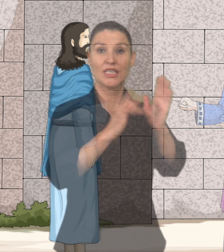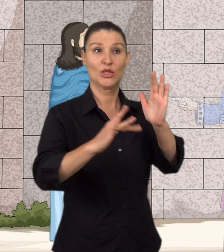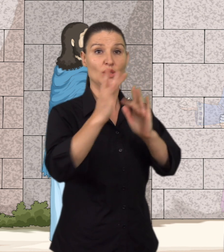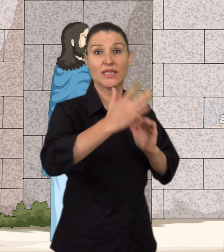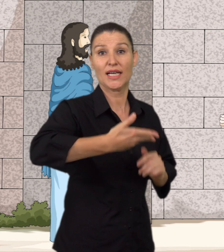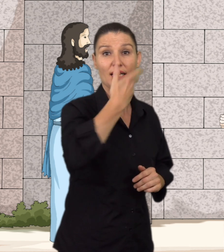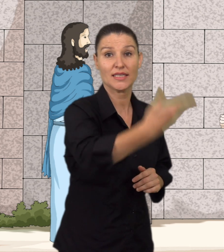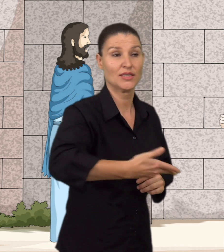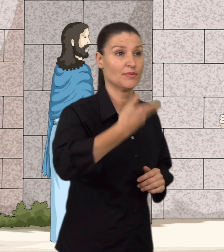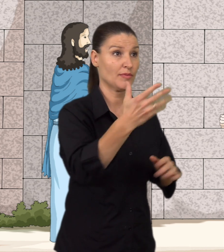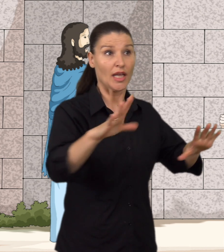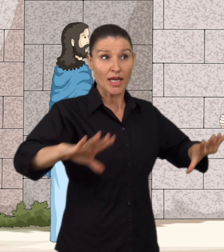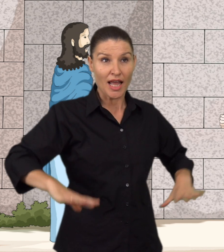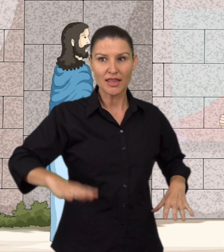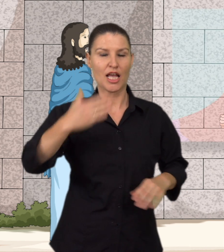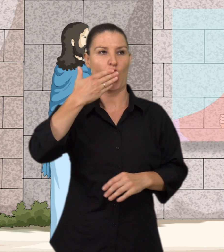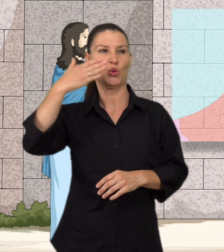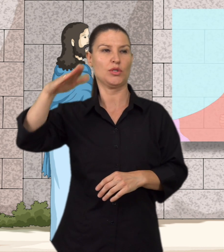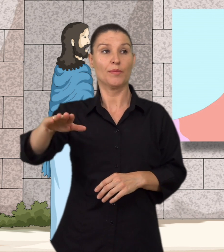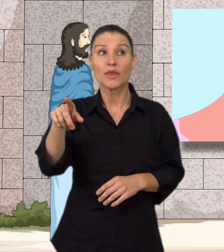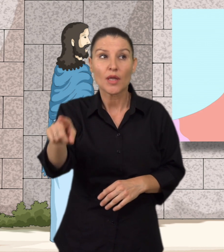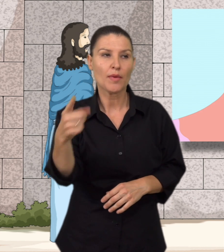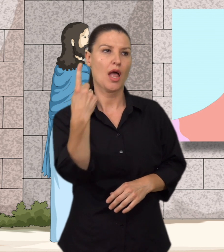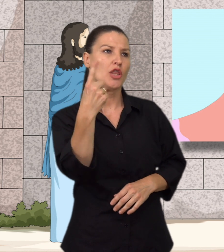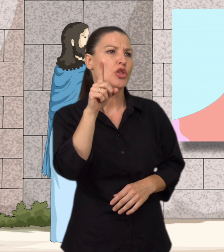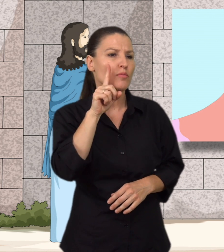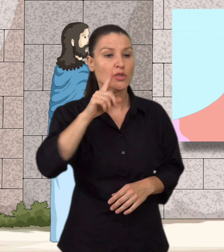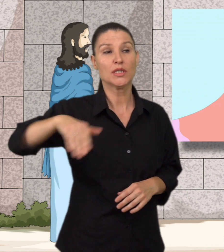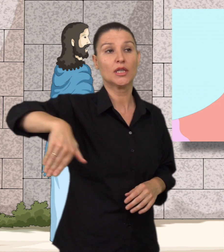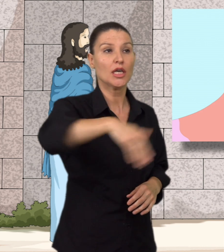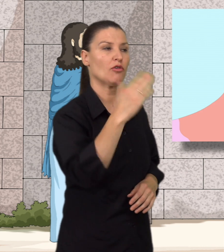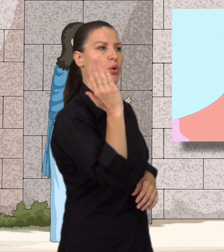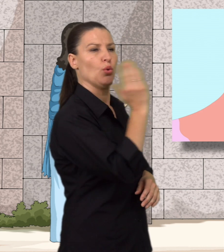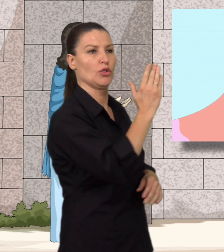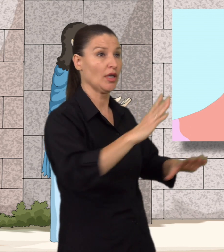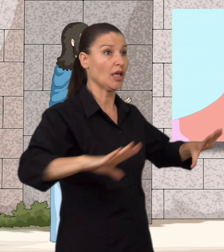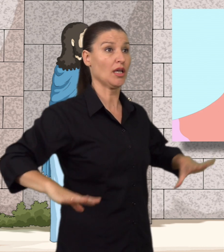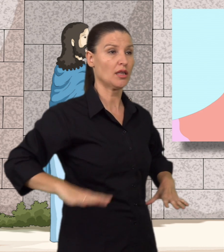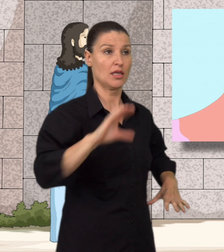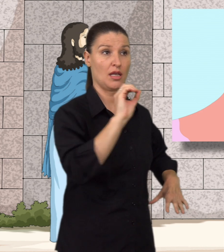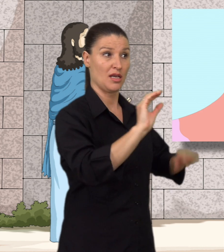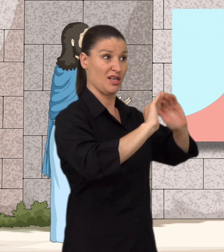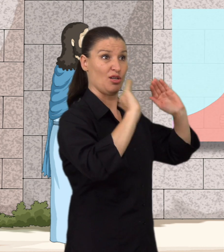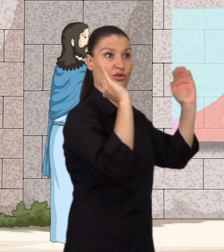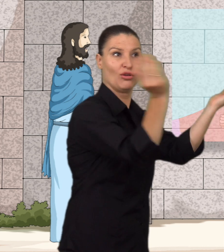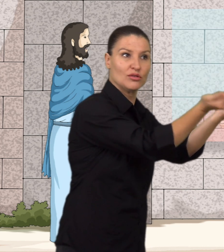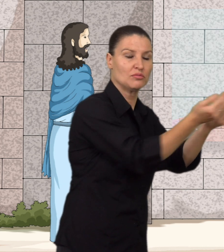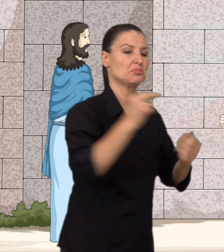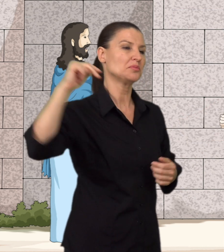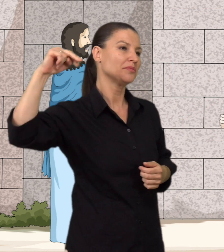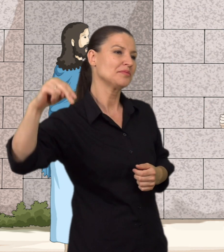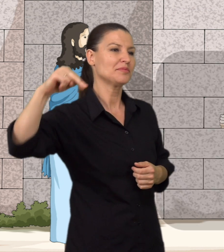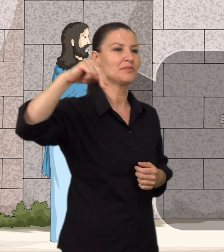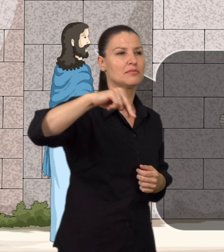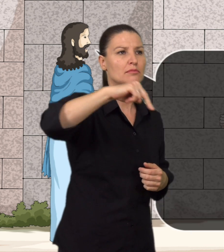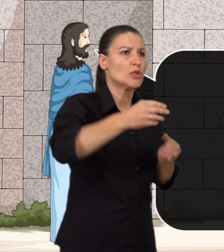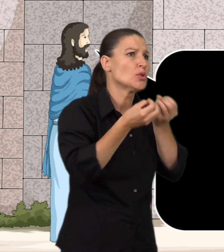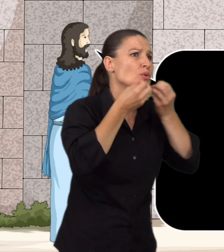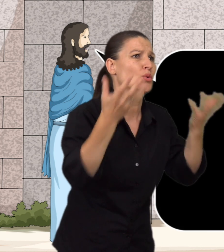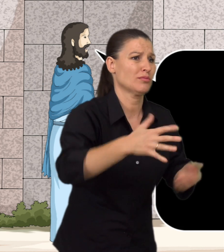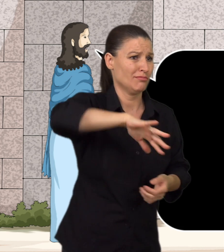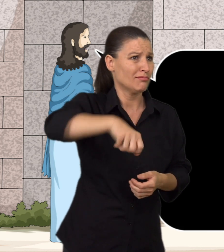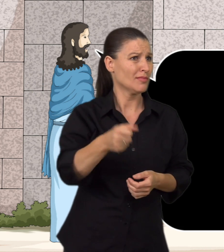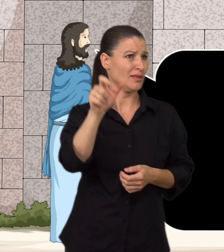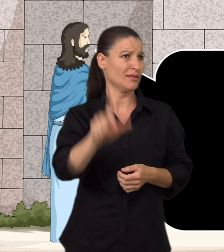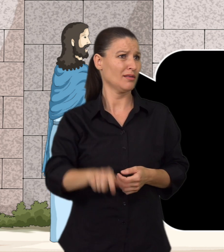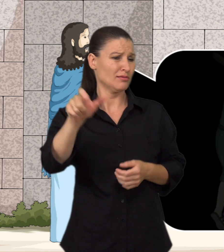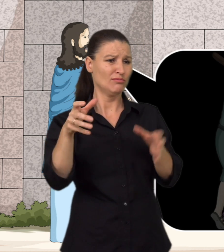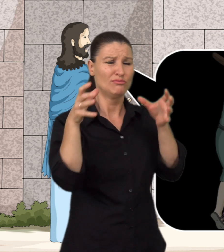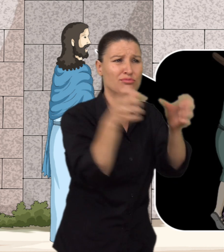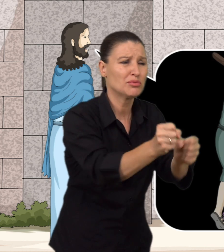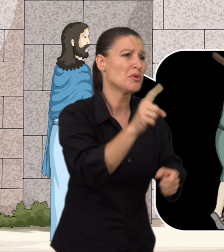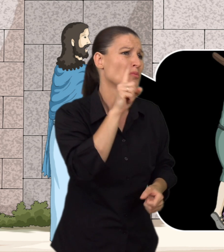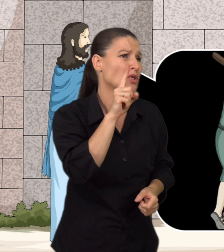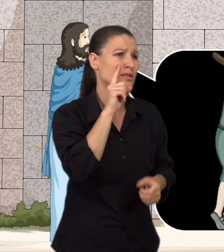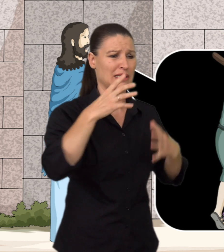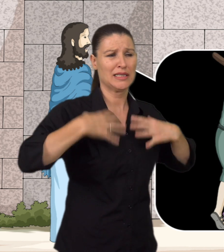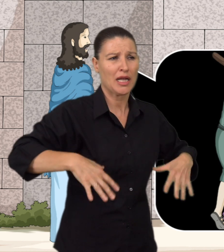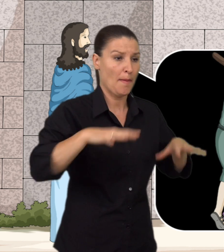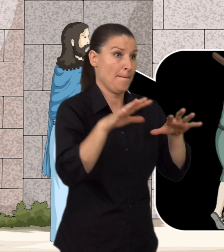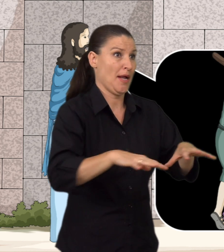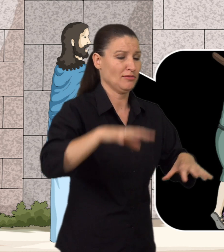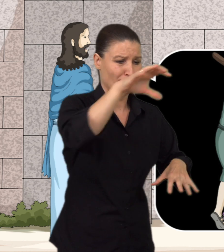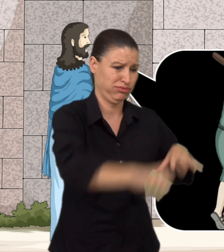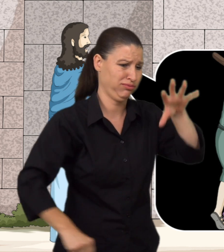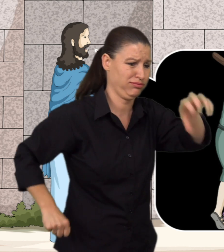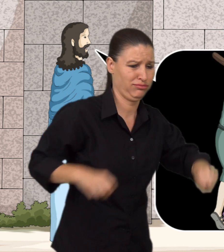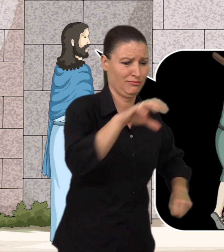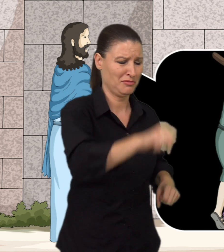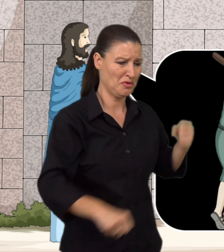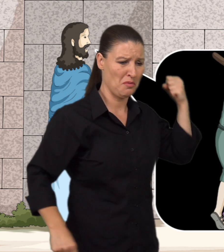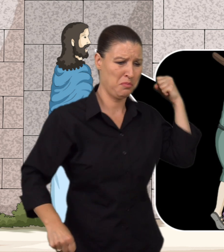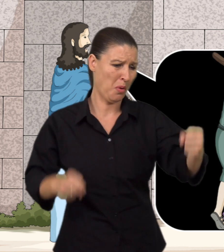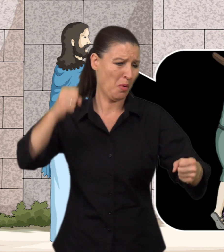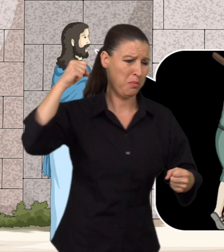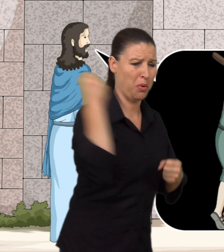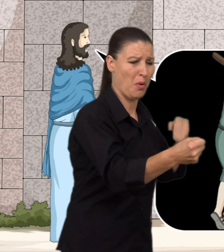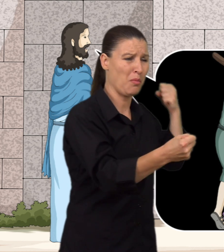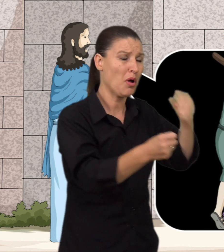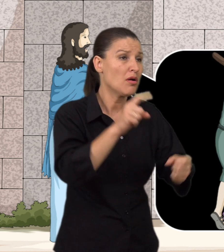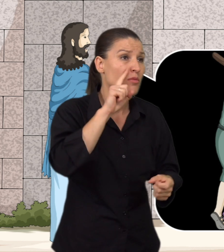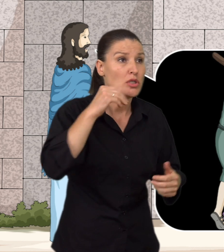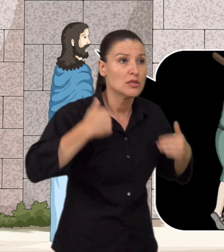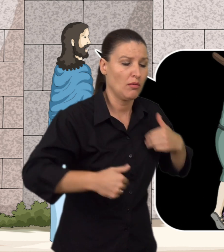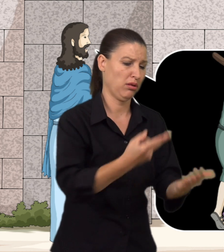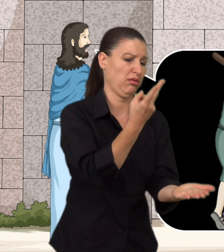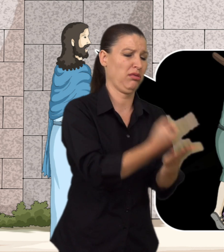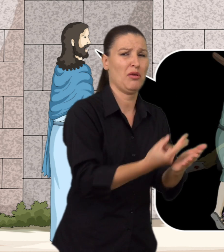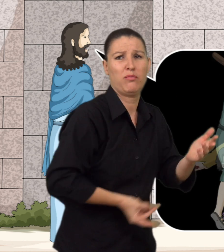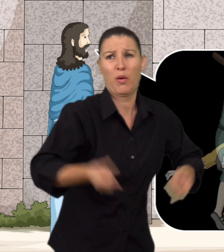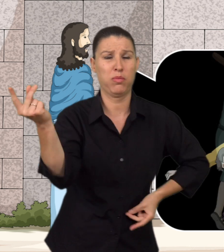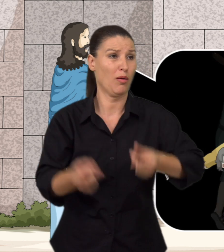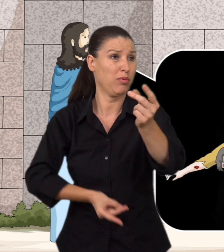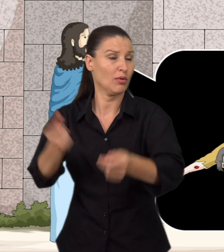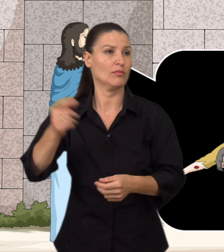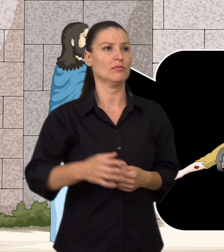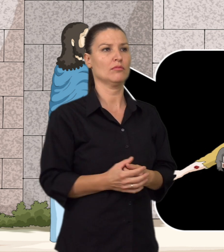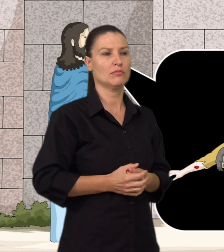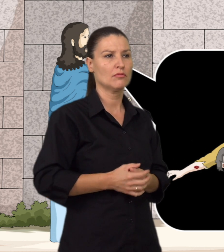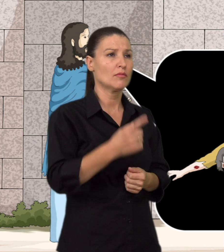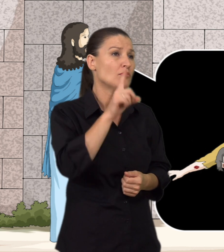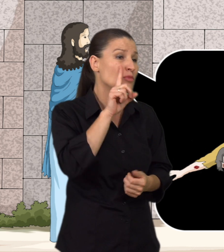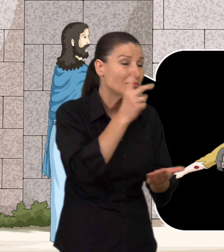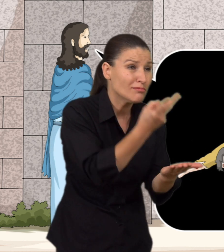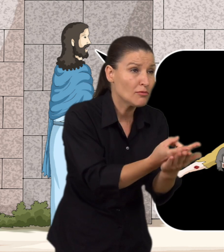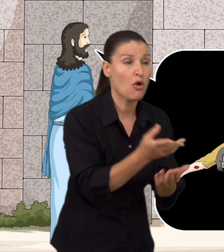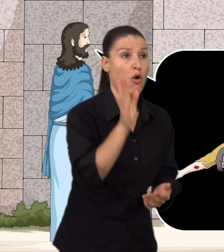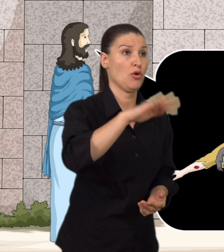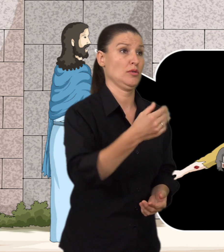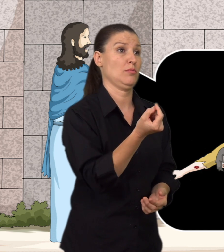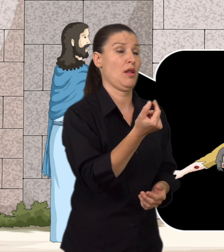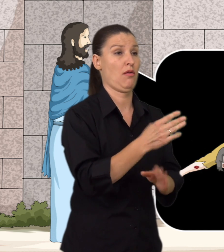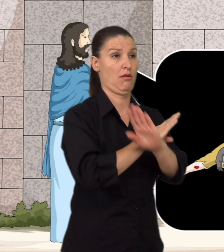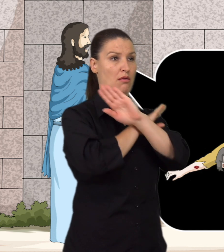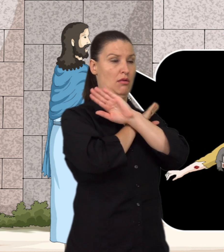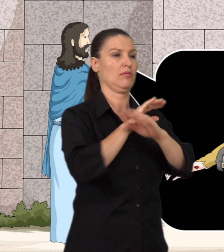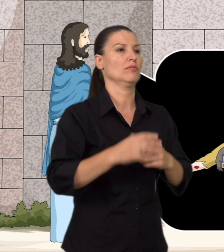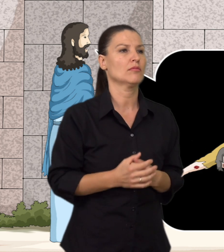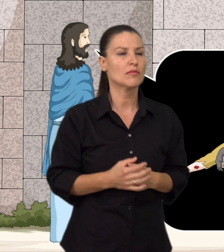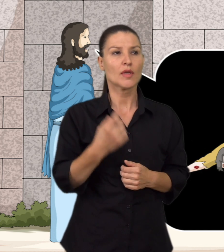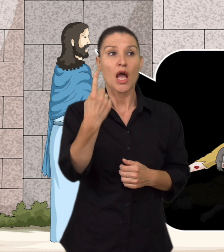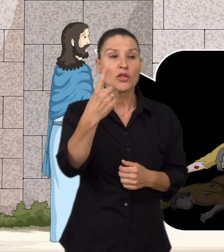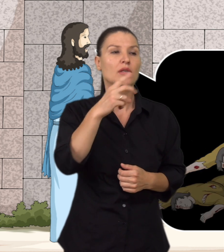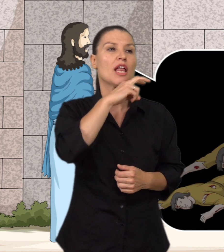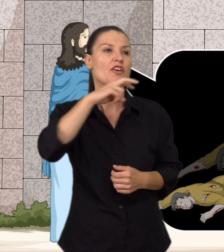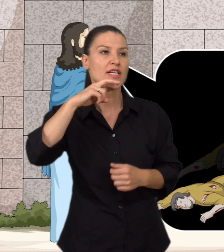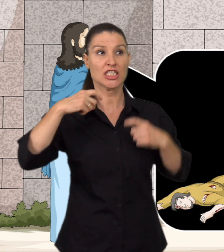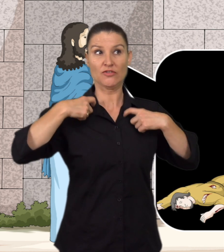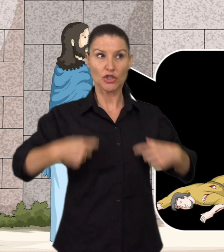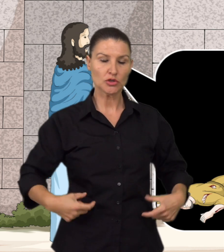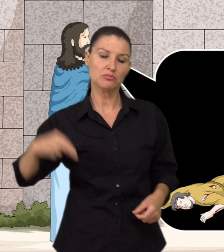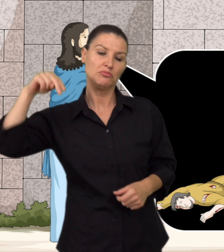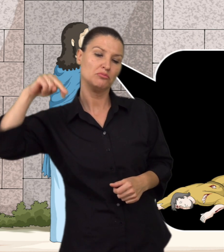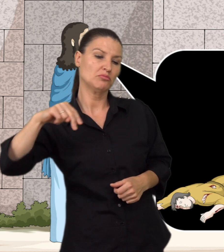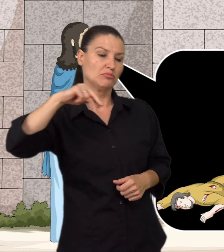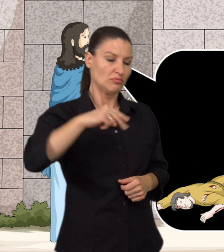Jesus took up this question and said, “A man was going down from Jerusalem to Jericho when he fell into the hands of robbers. They stripped him, beat him, and went away, leaving him half dead.